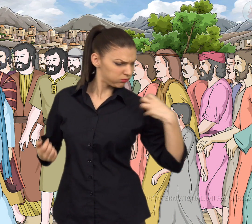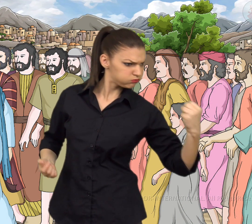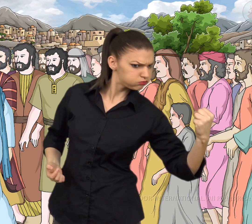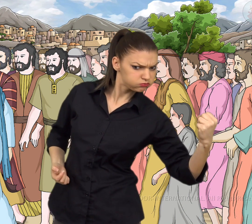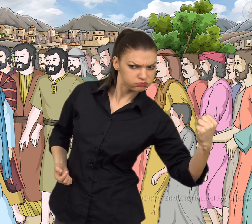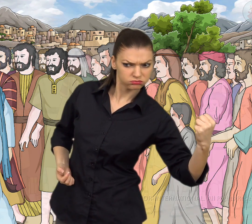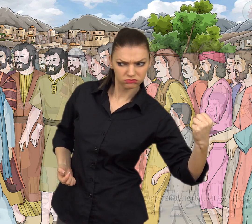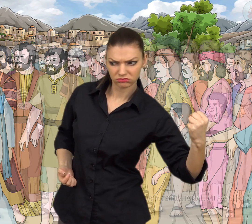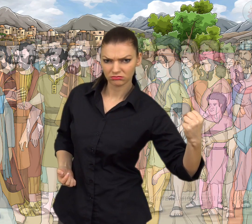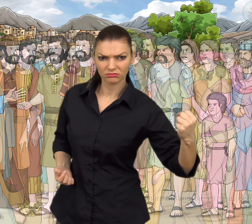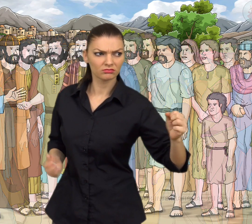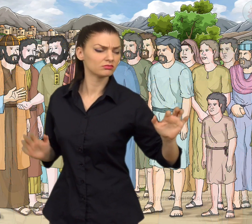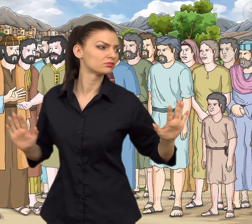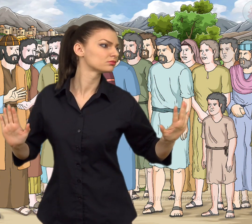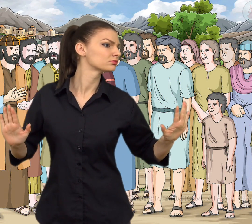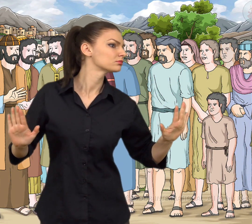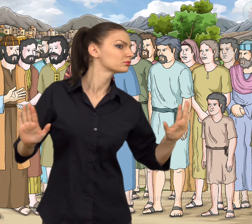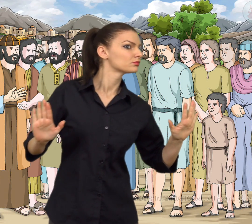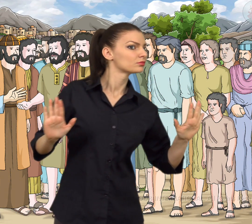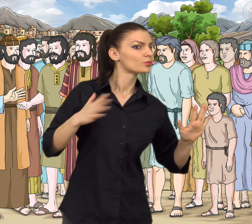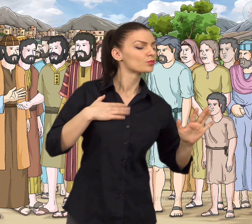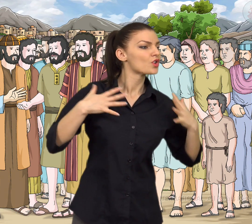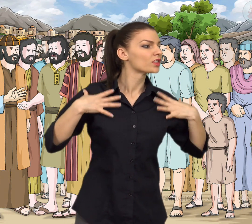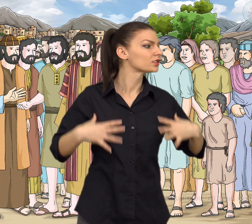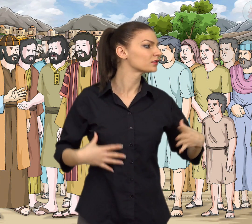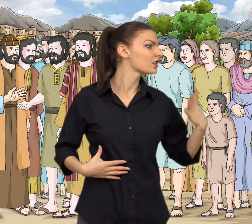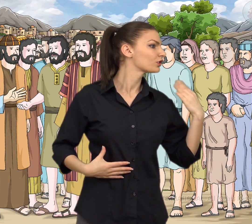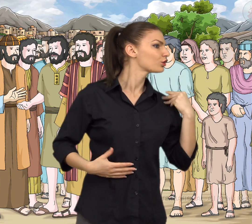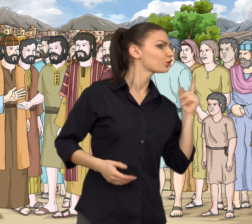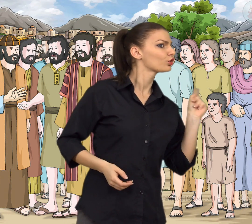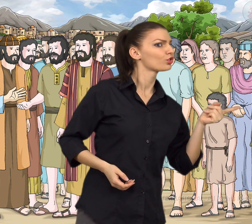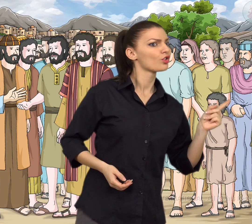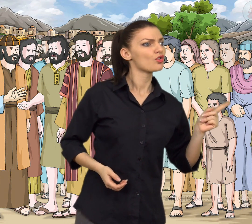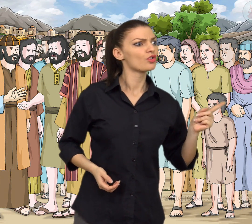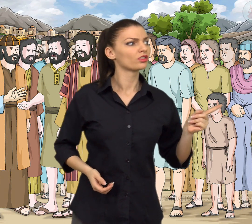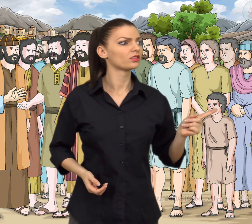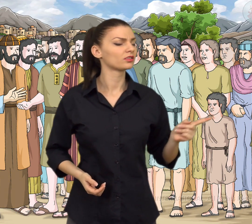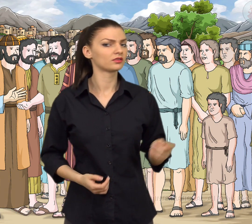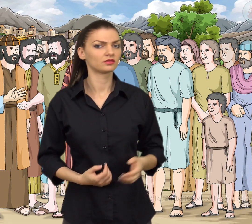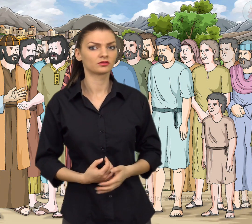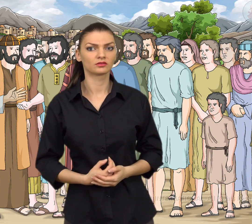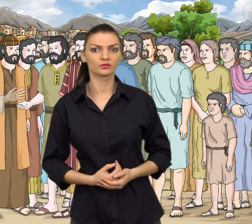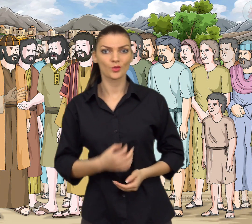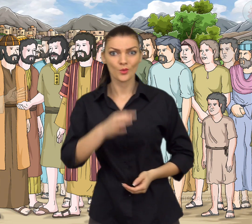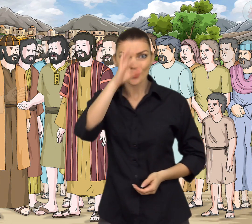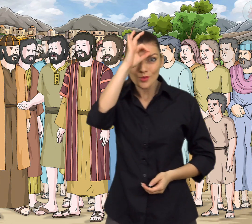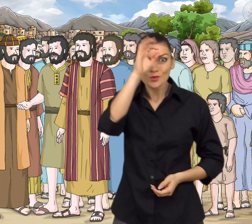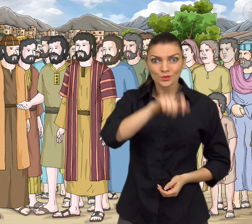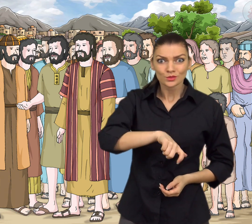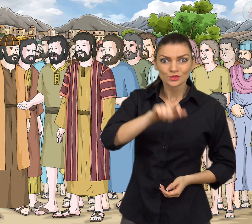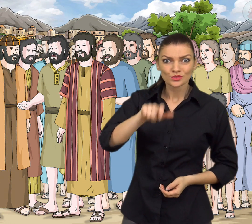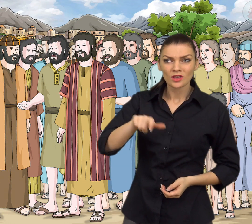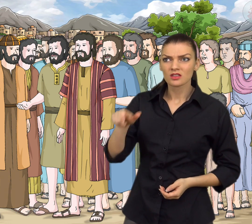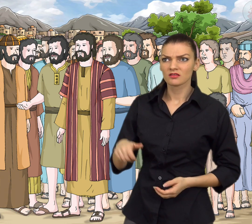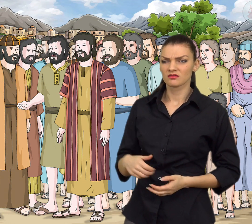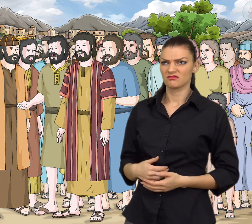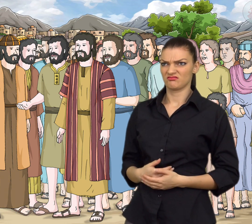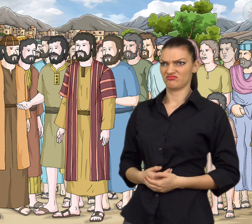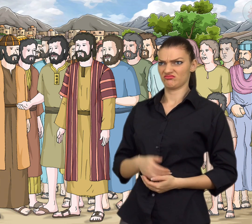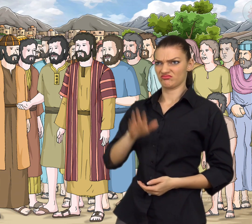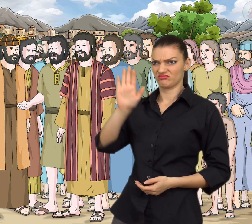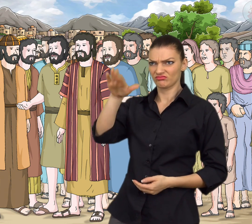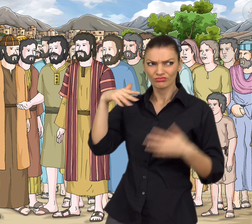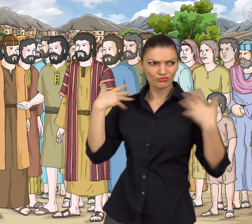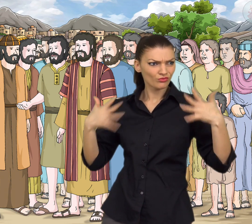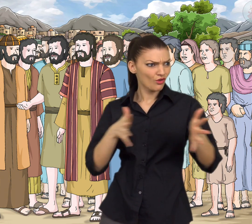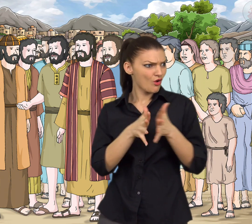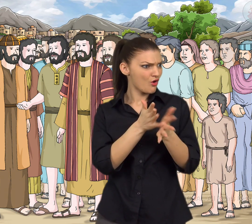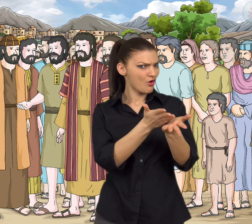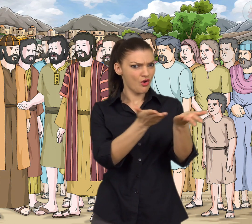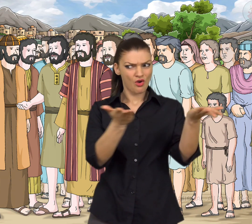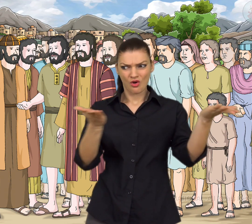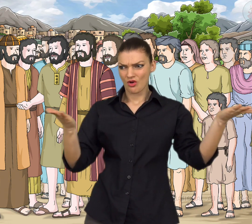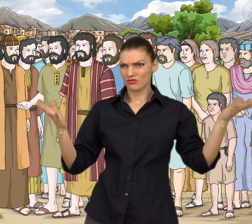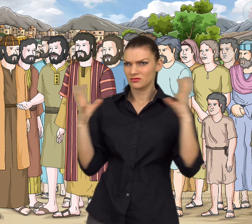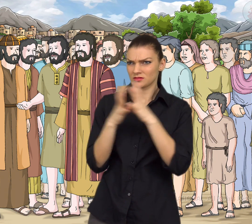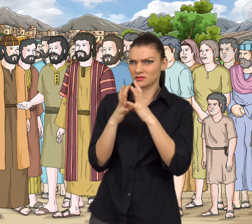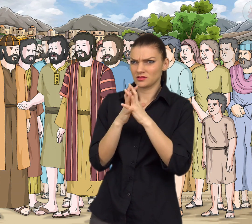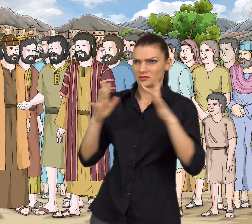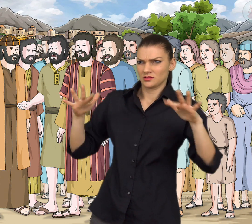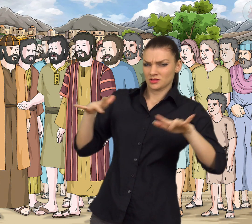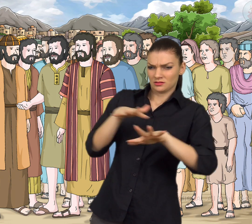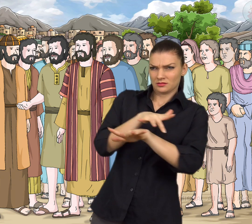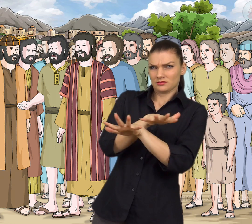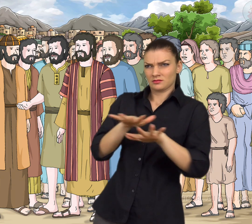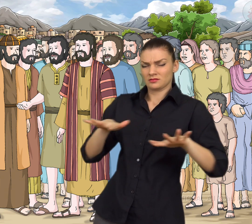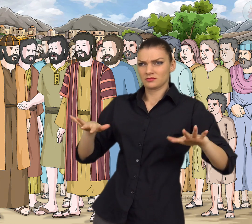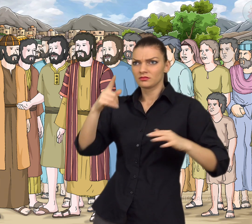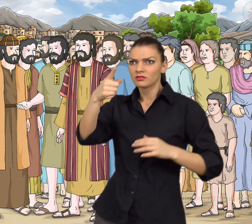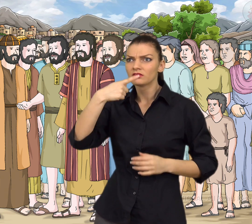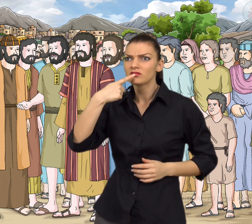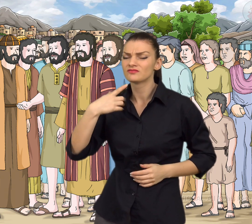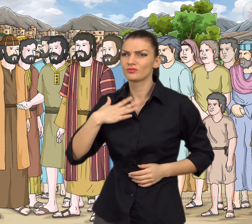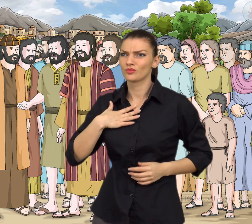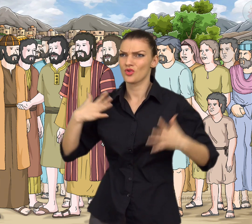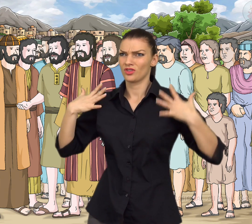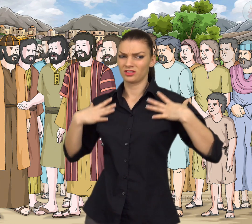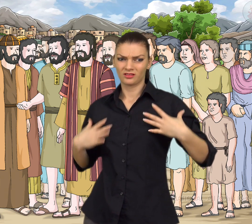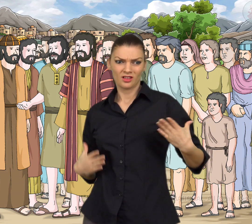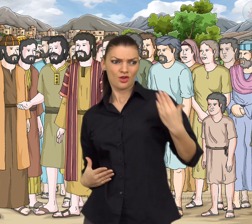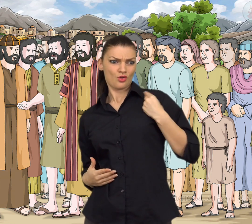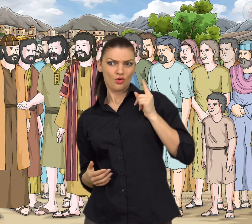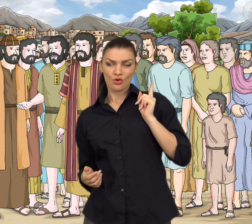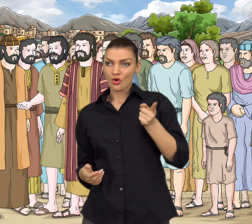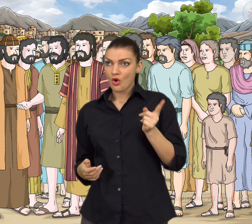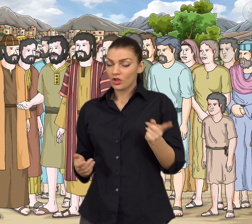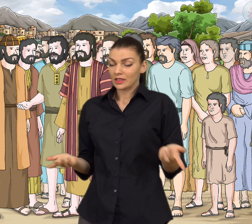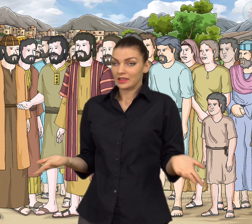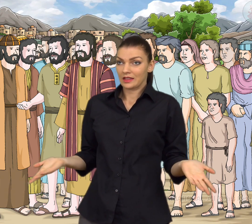Turning to the crowd, He asked, “Who touched My garments?”